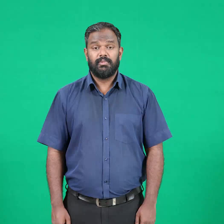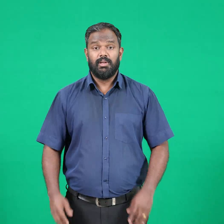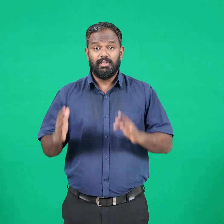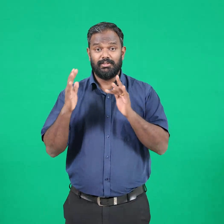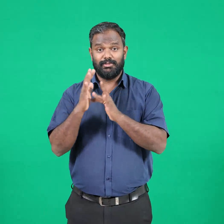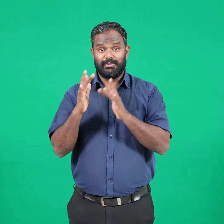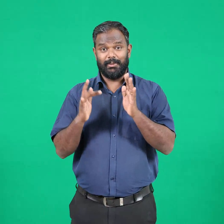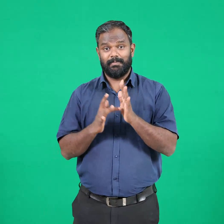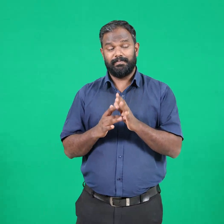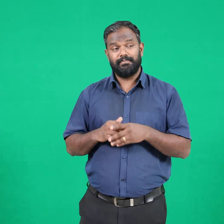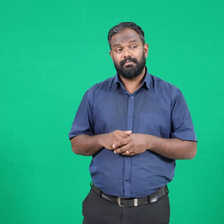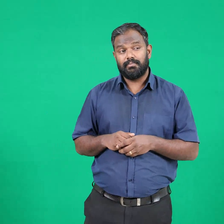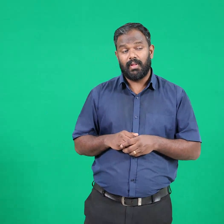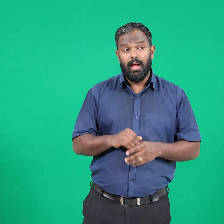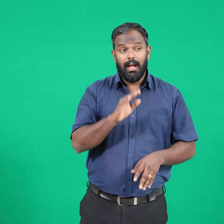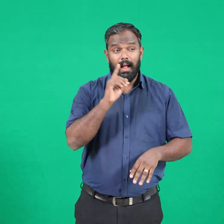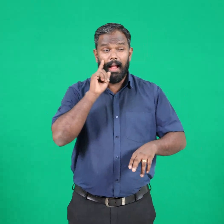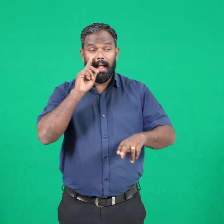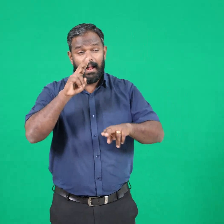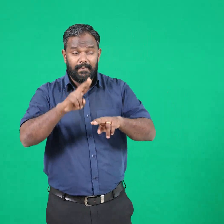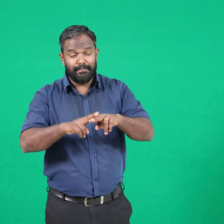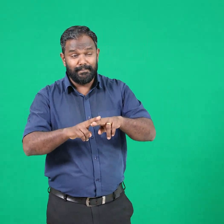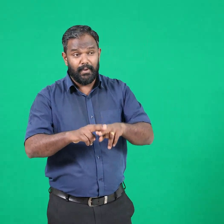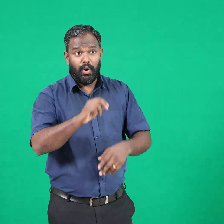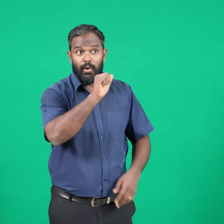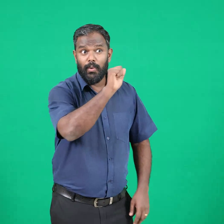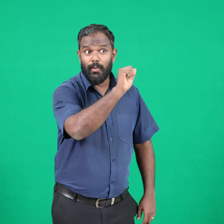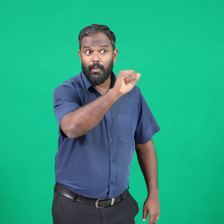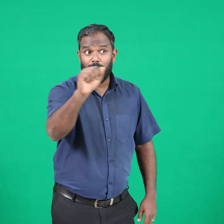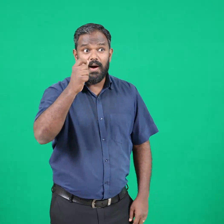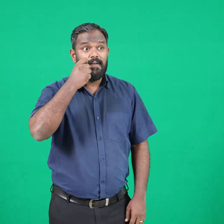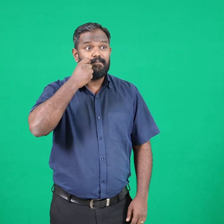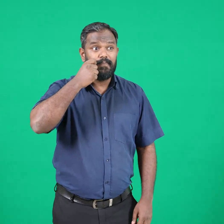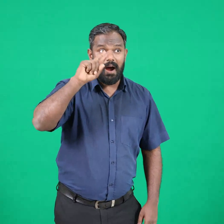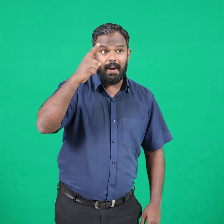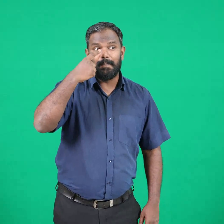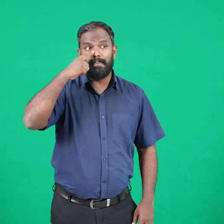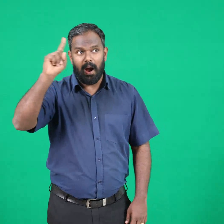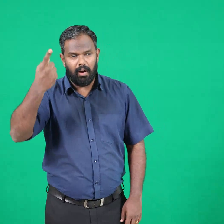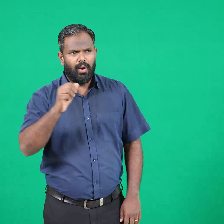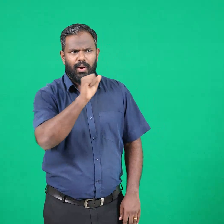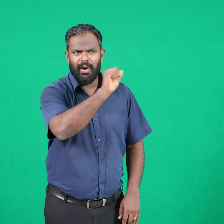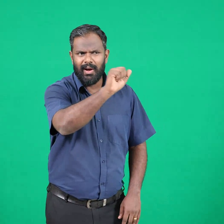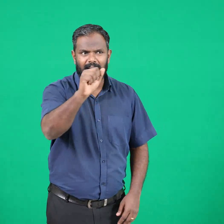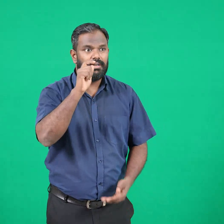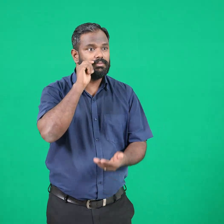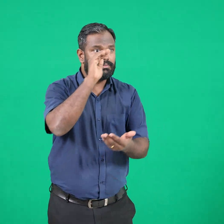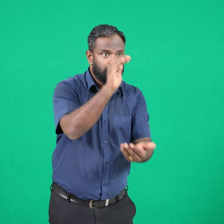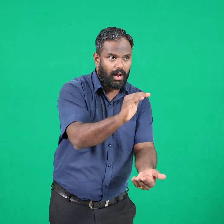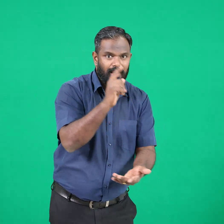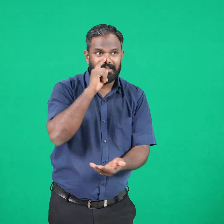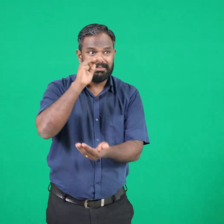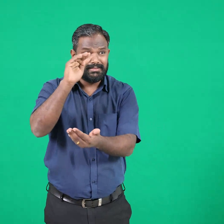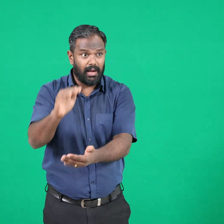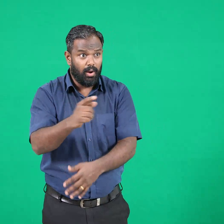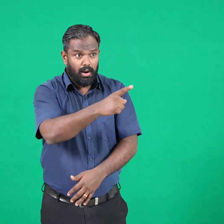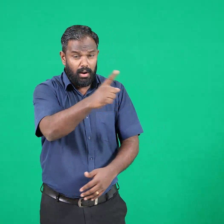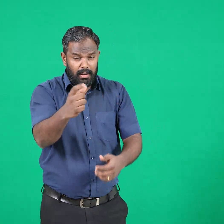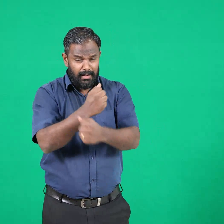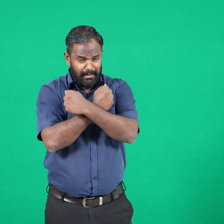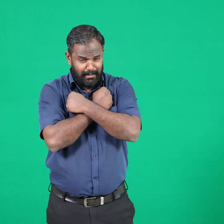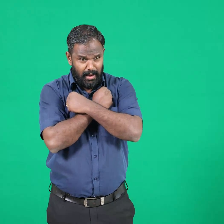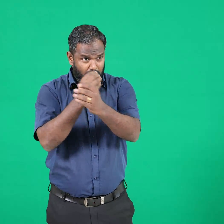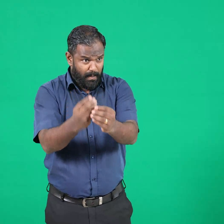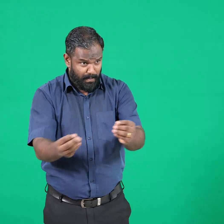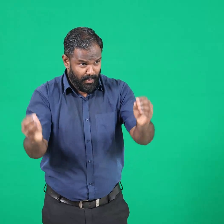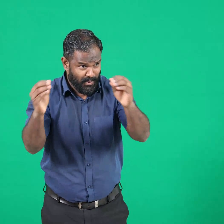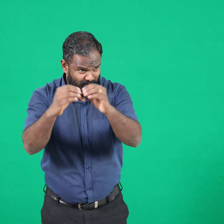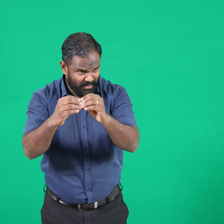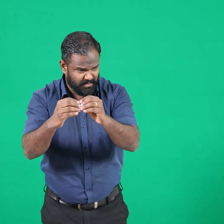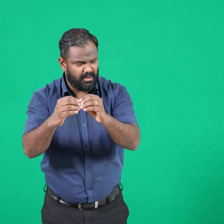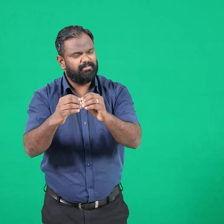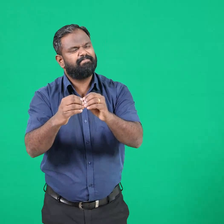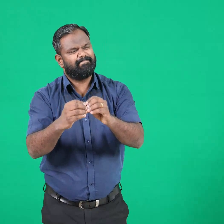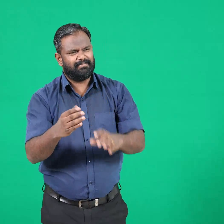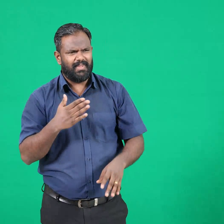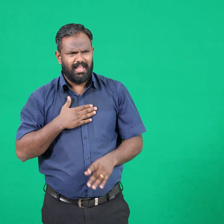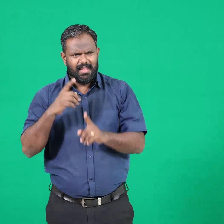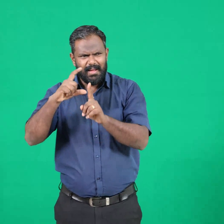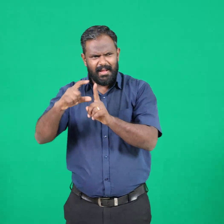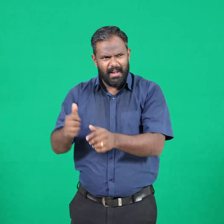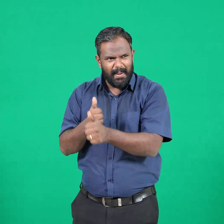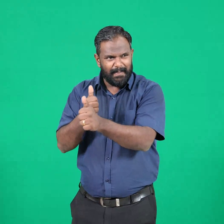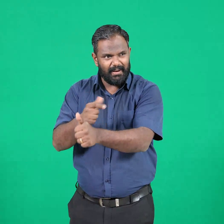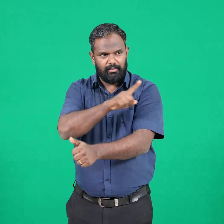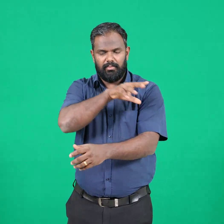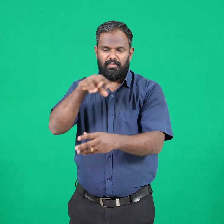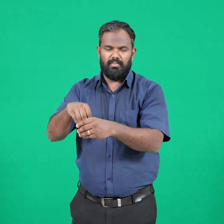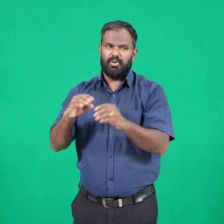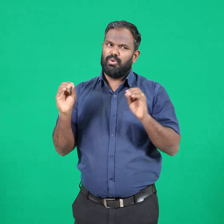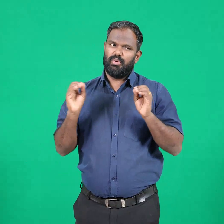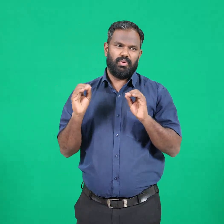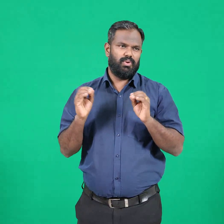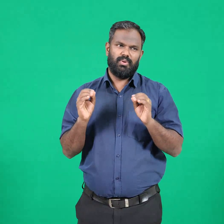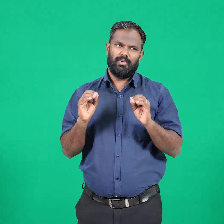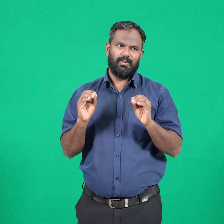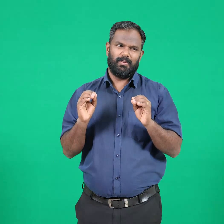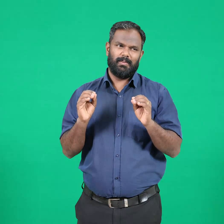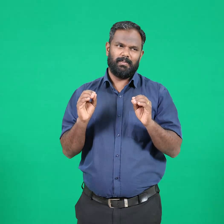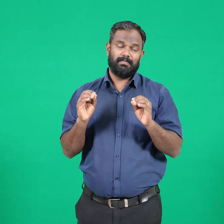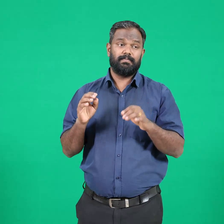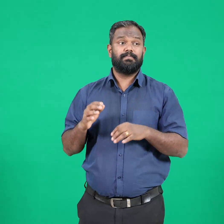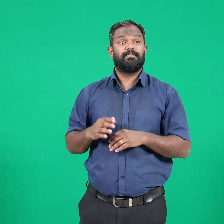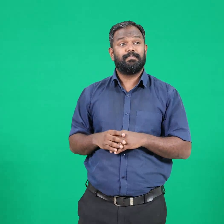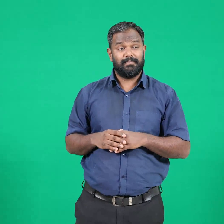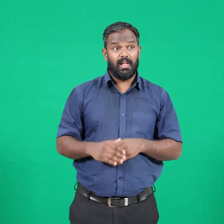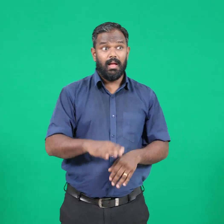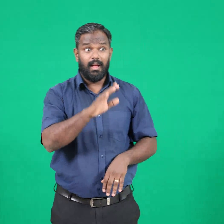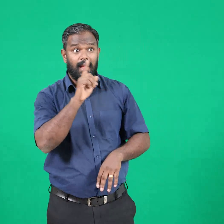Anyone who loves his father or mother more than Me is not worthy of Me;